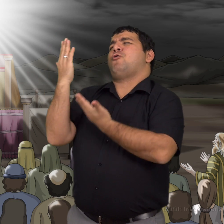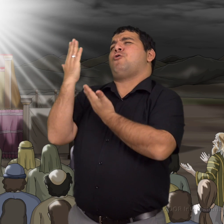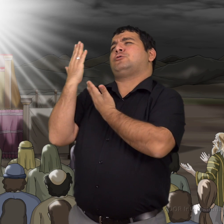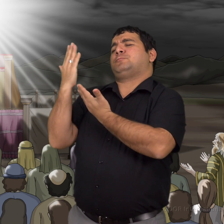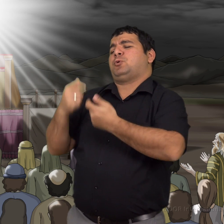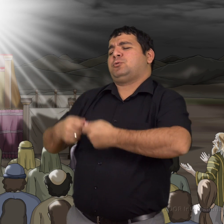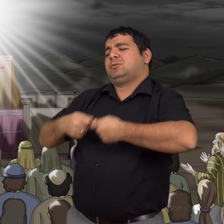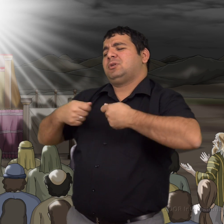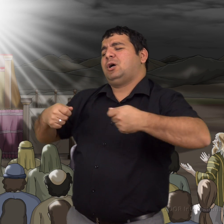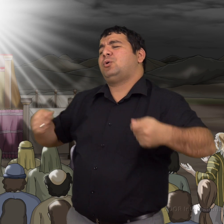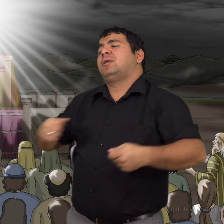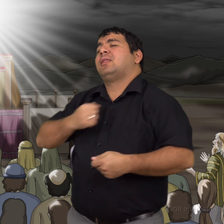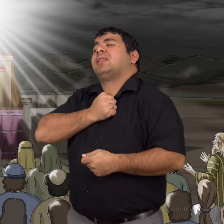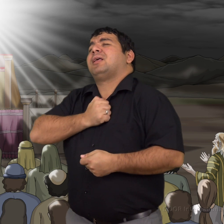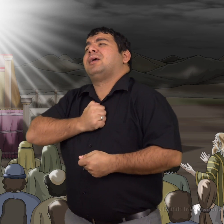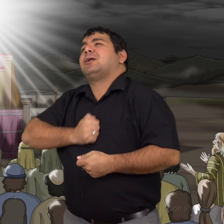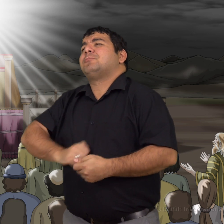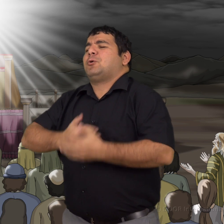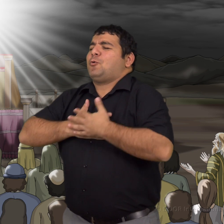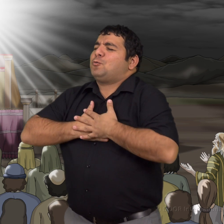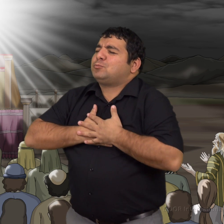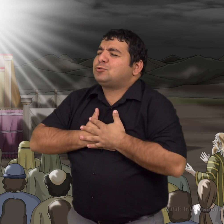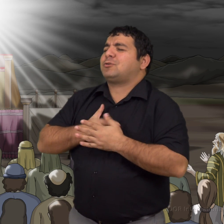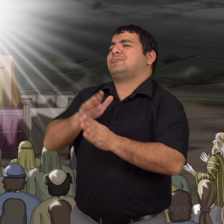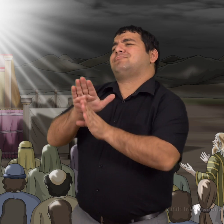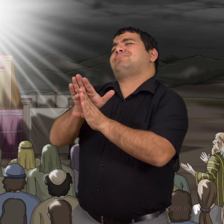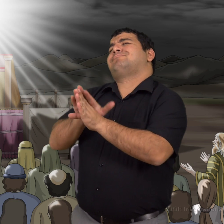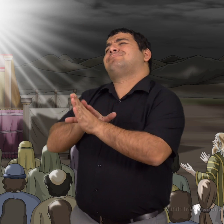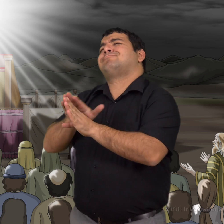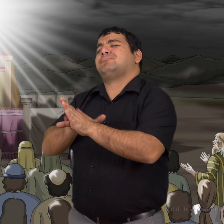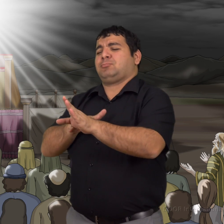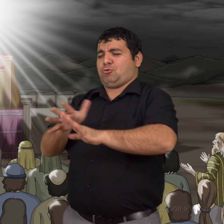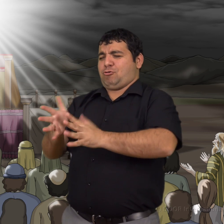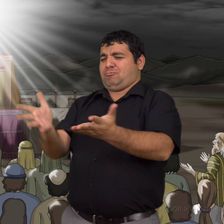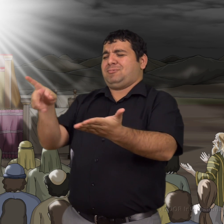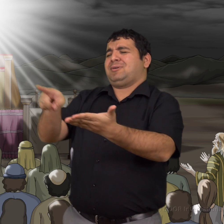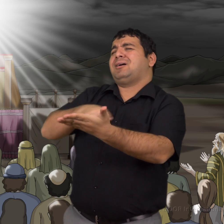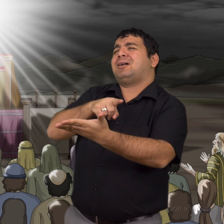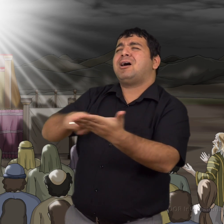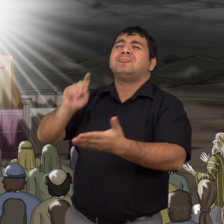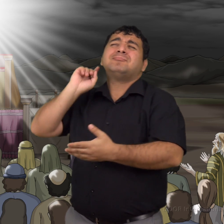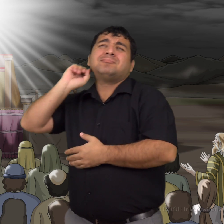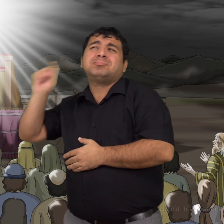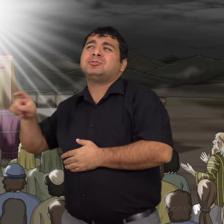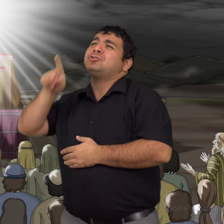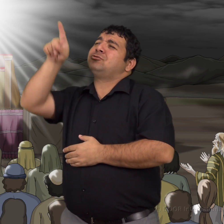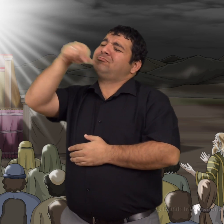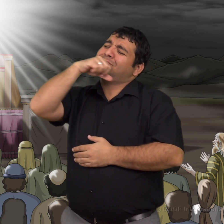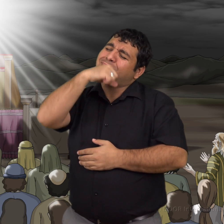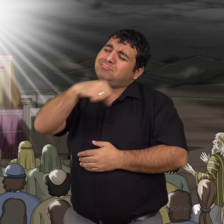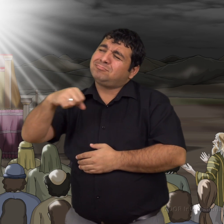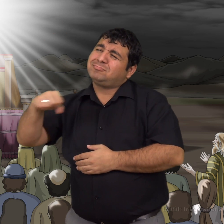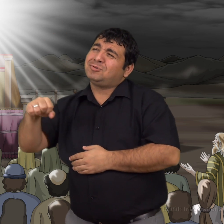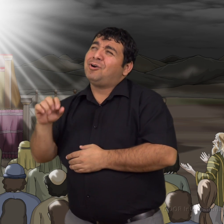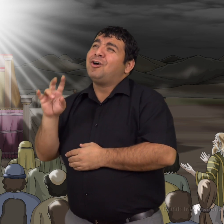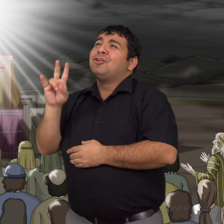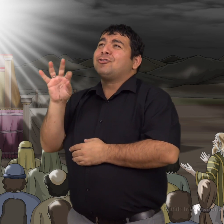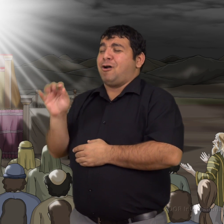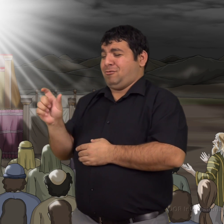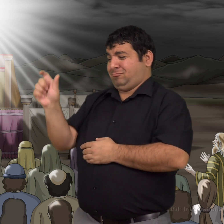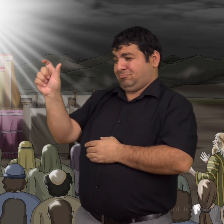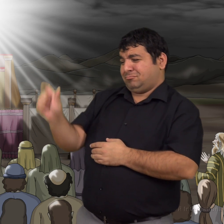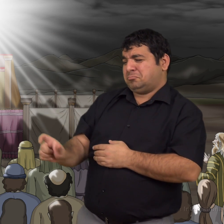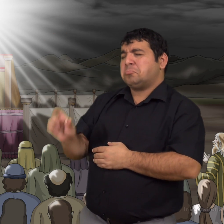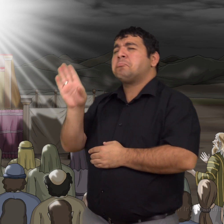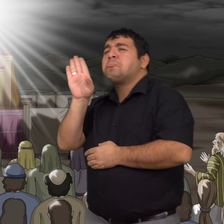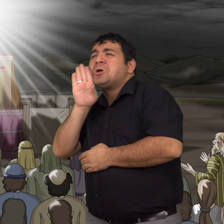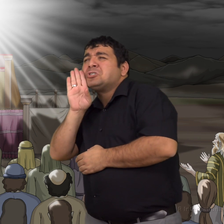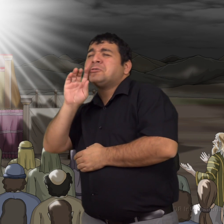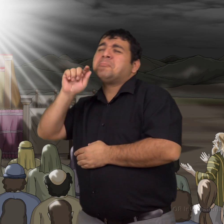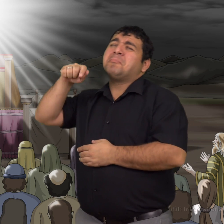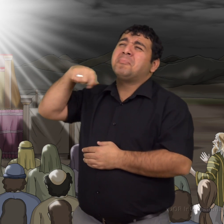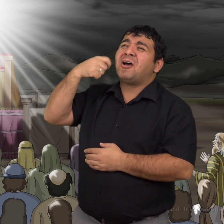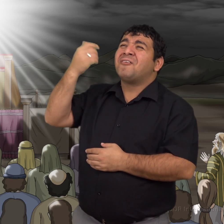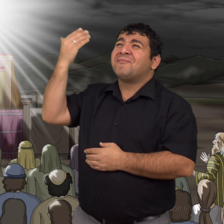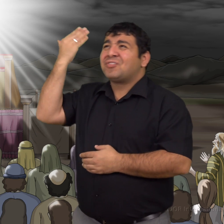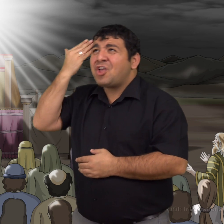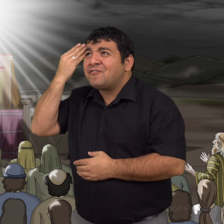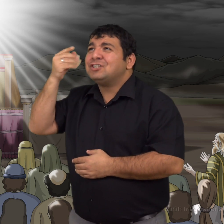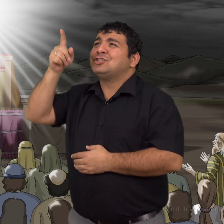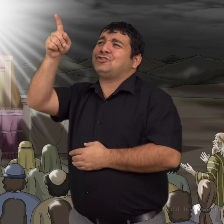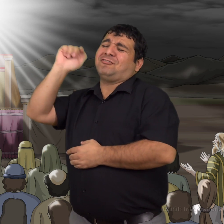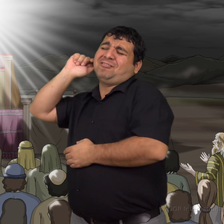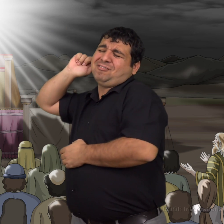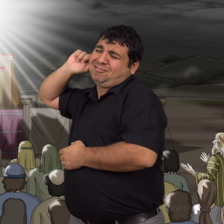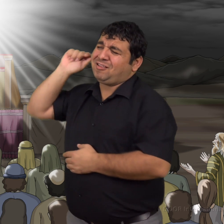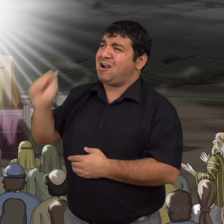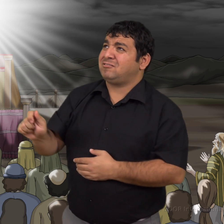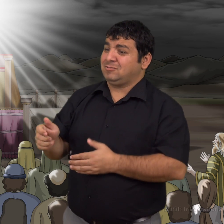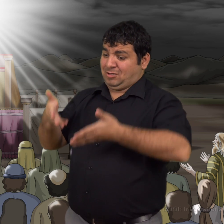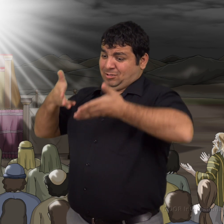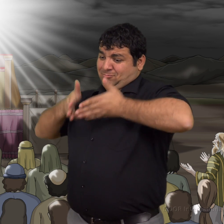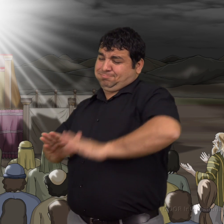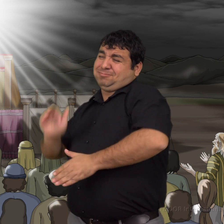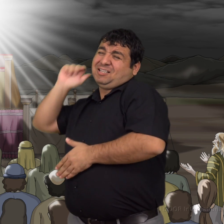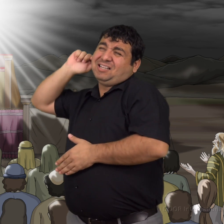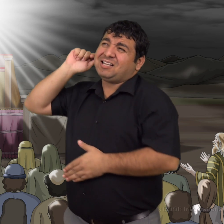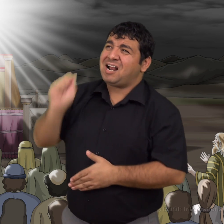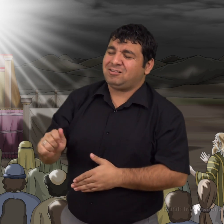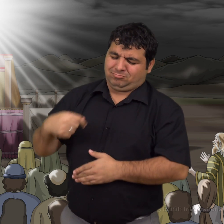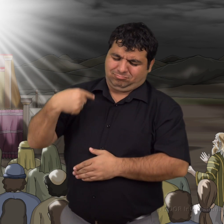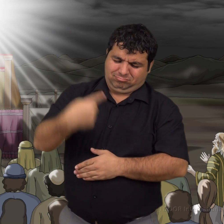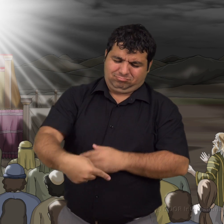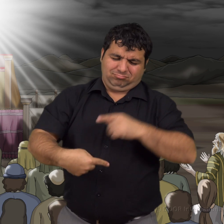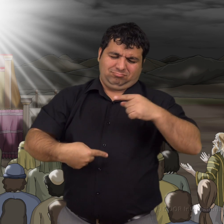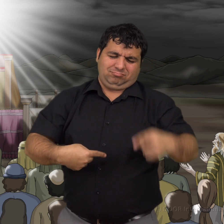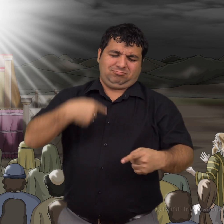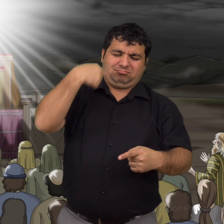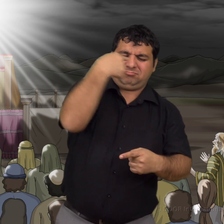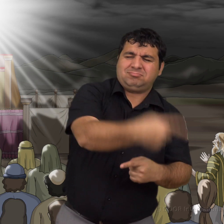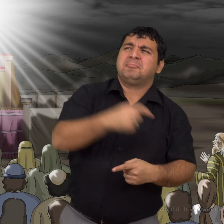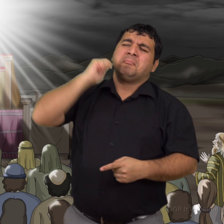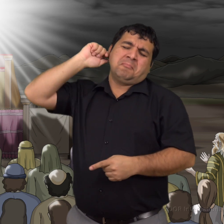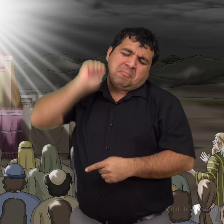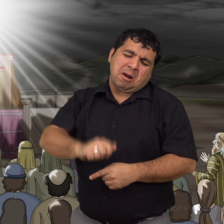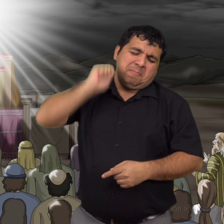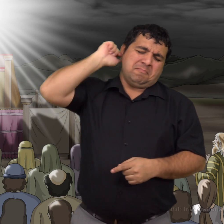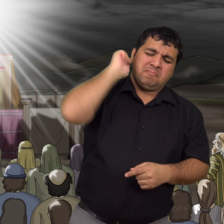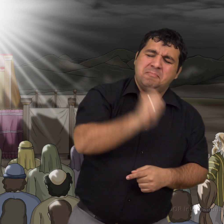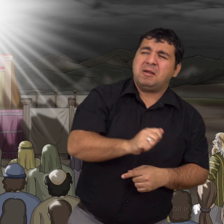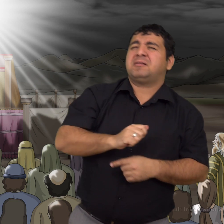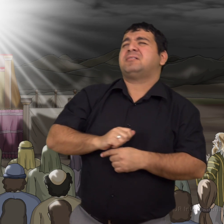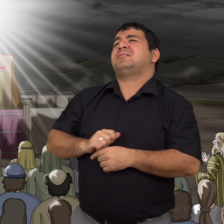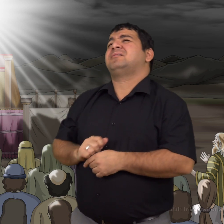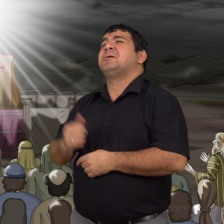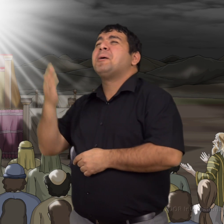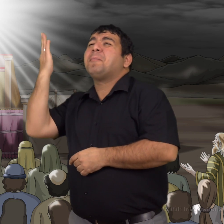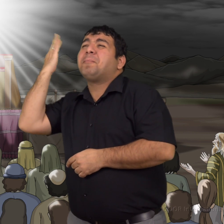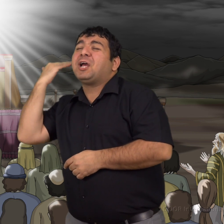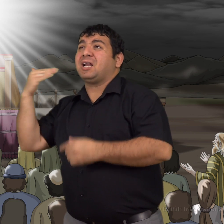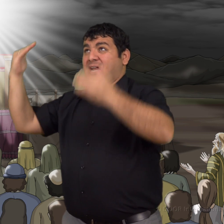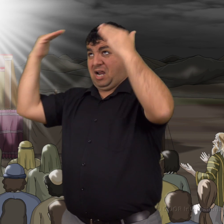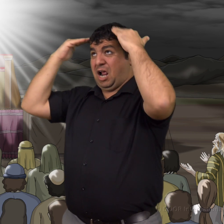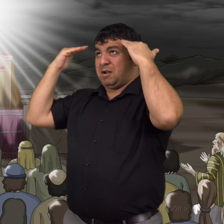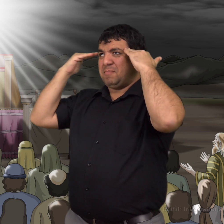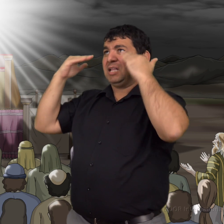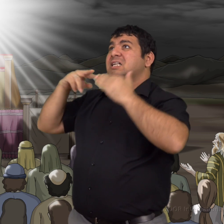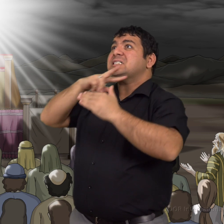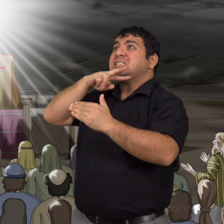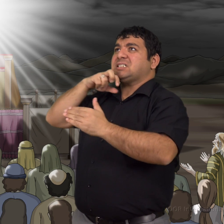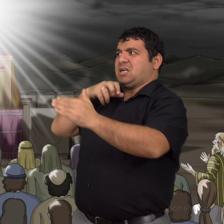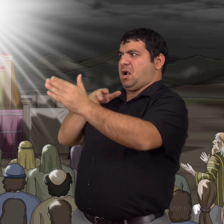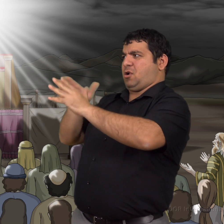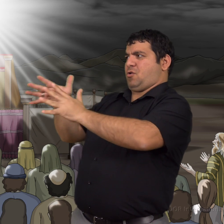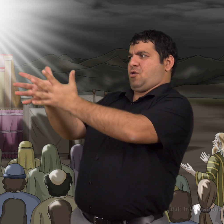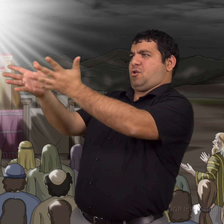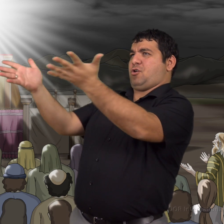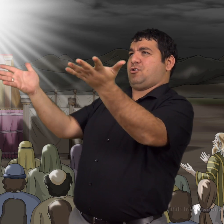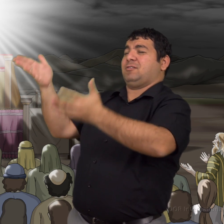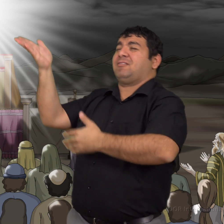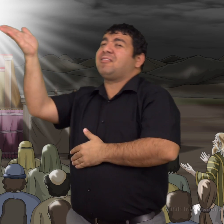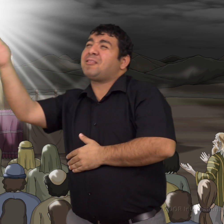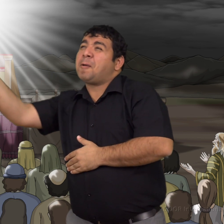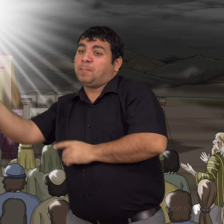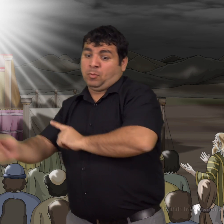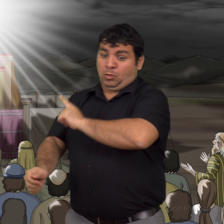Pardon, I pray, the iniquity of this people, in keeping with the greatness of Your loving devotion, just as You have forgiven them ever since they left Egypt.” “I have pardoned them as you requested,” the LORD replied.